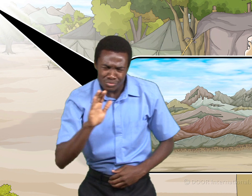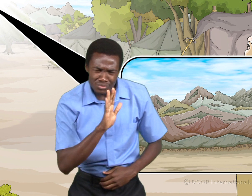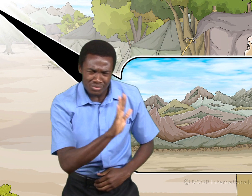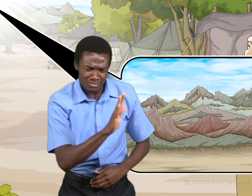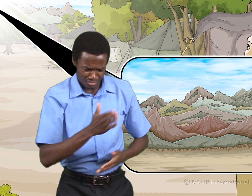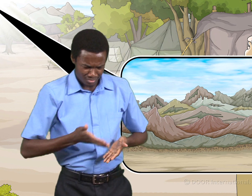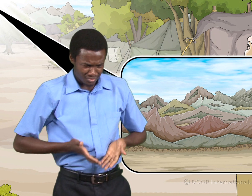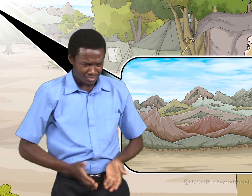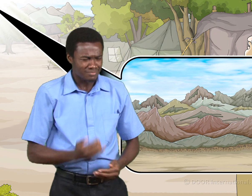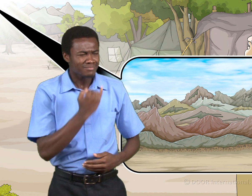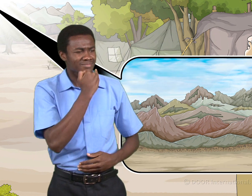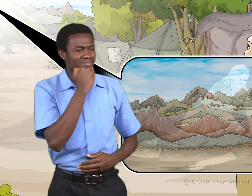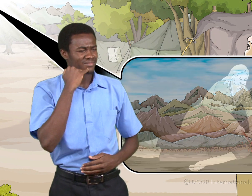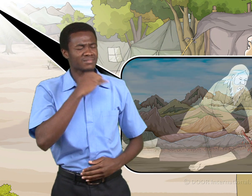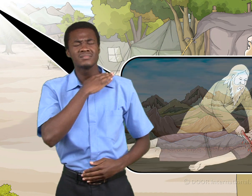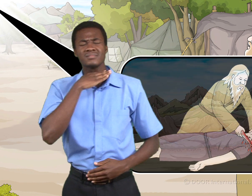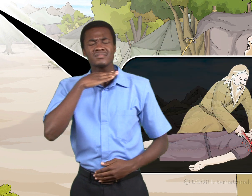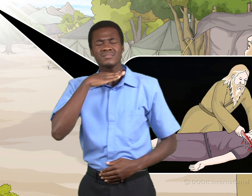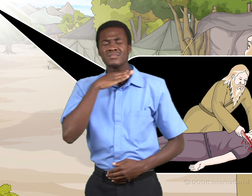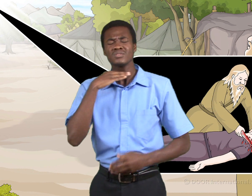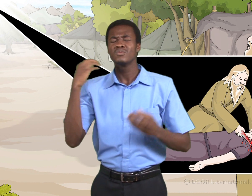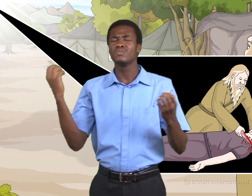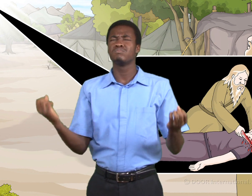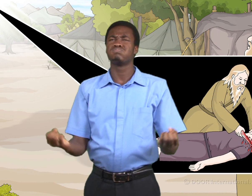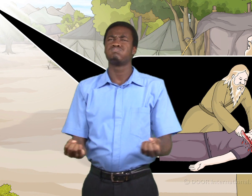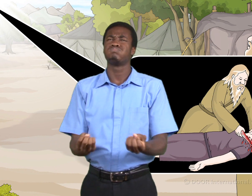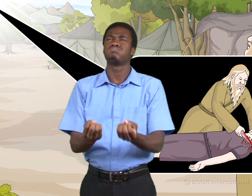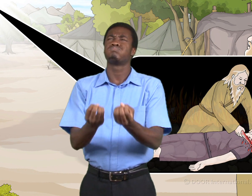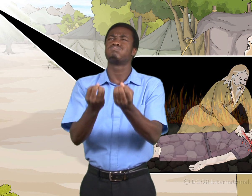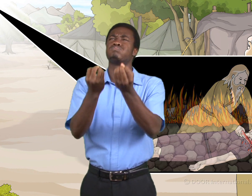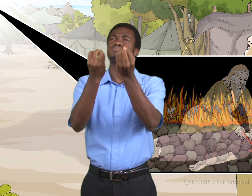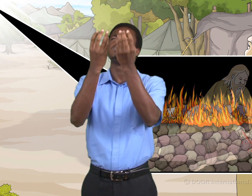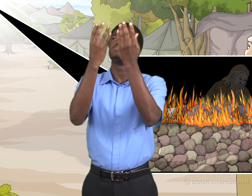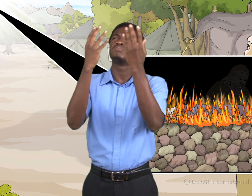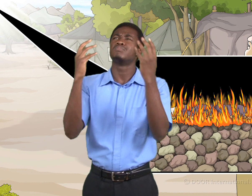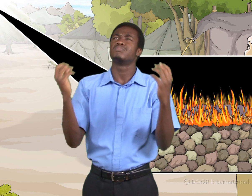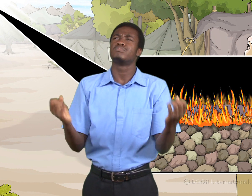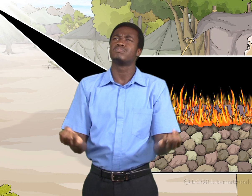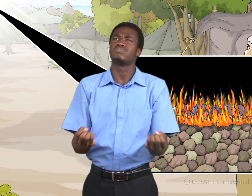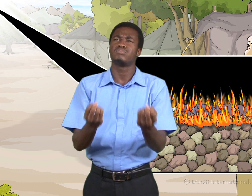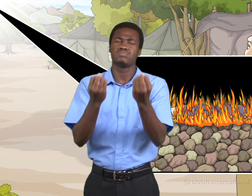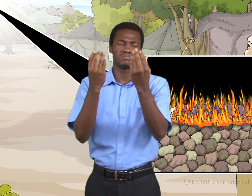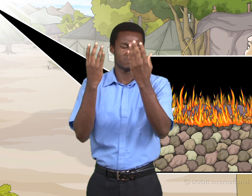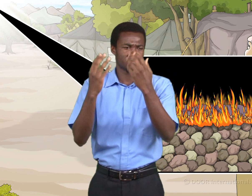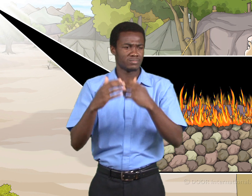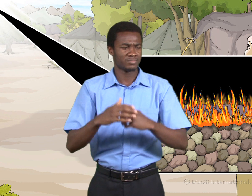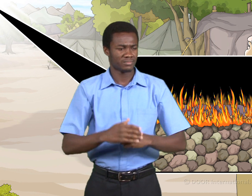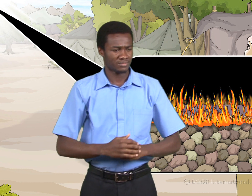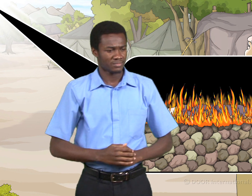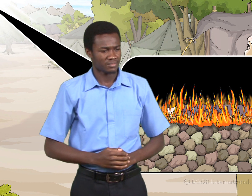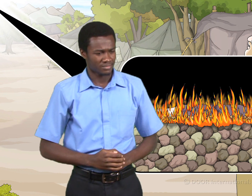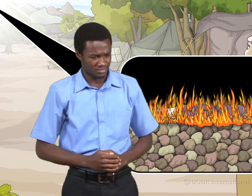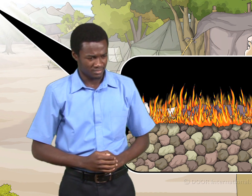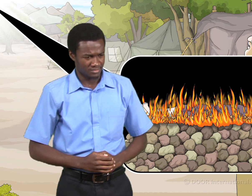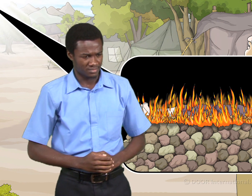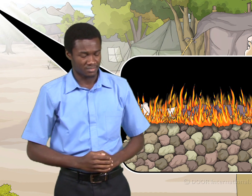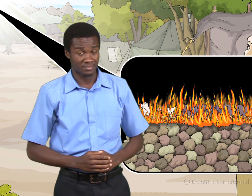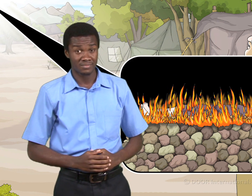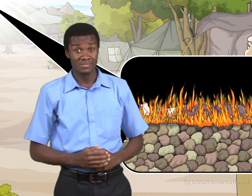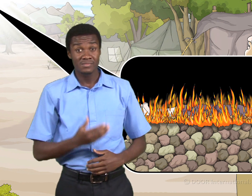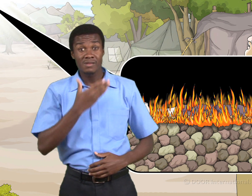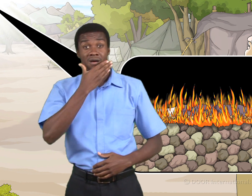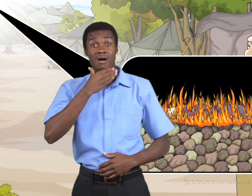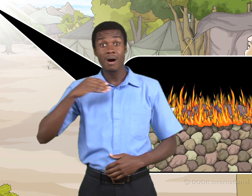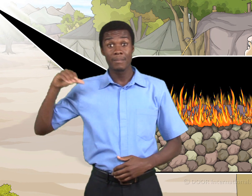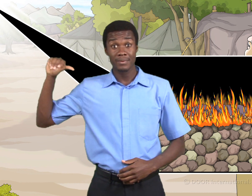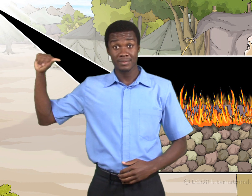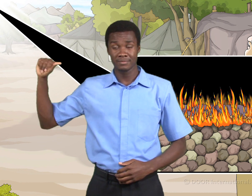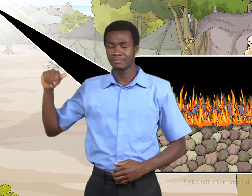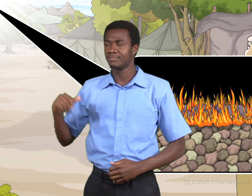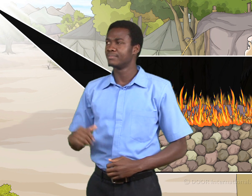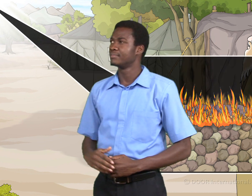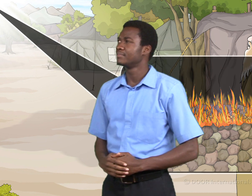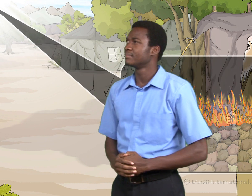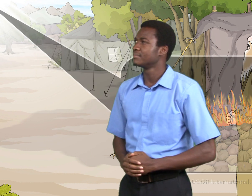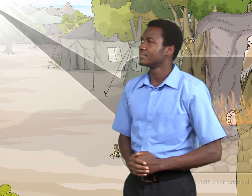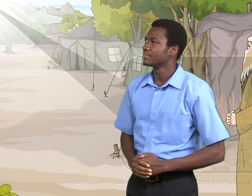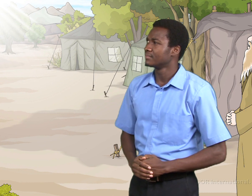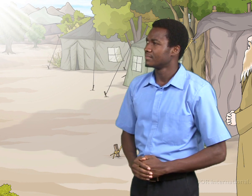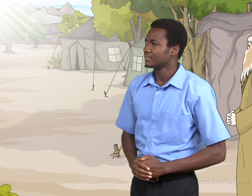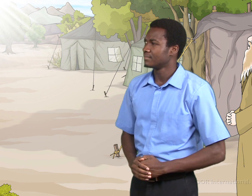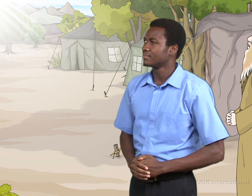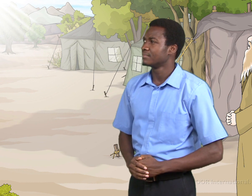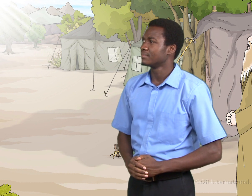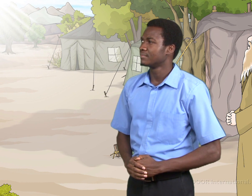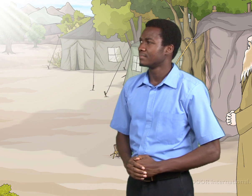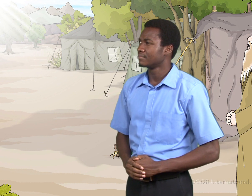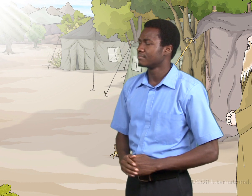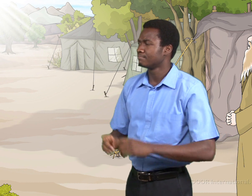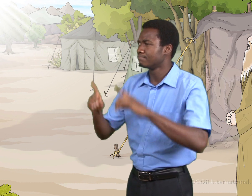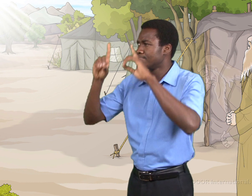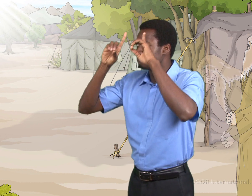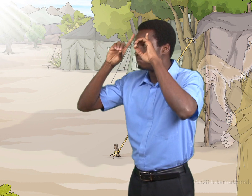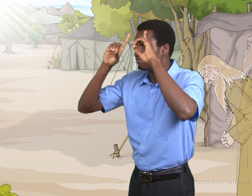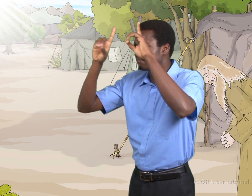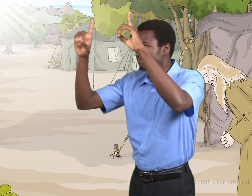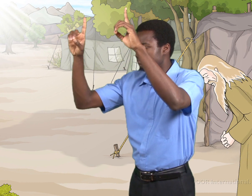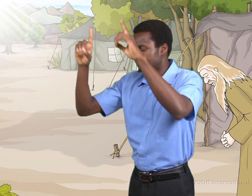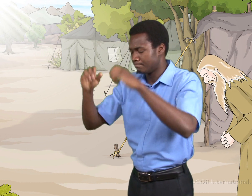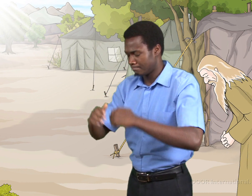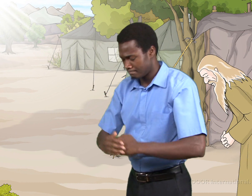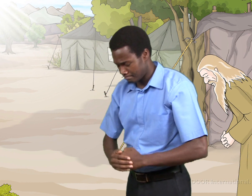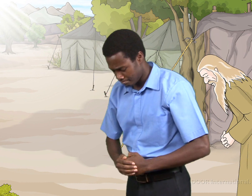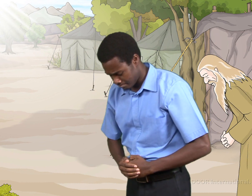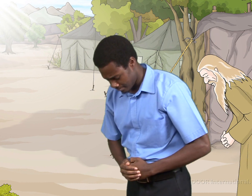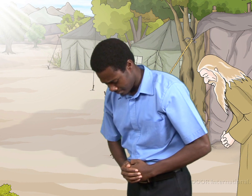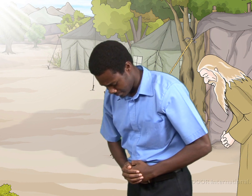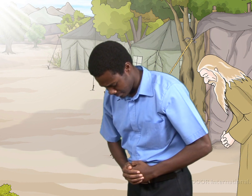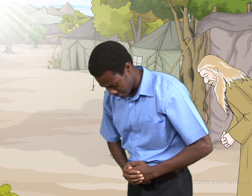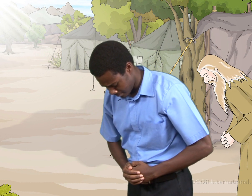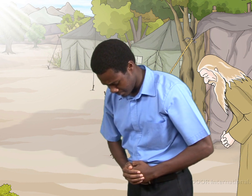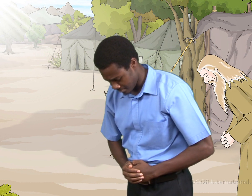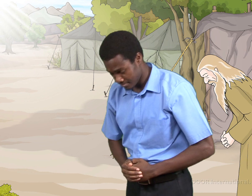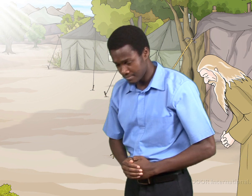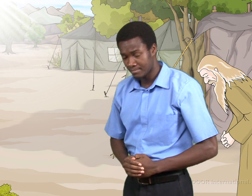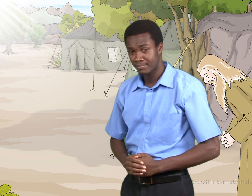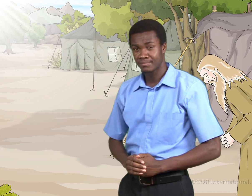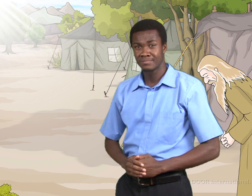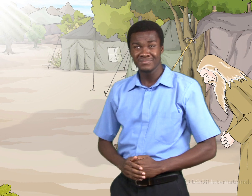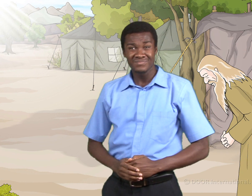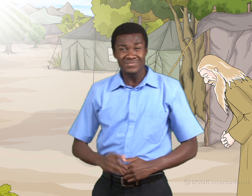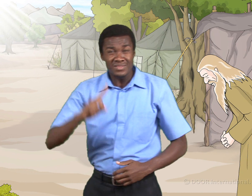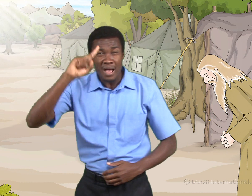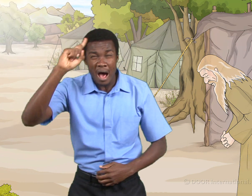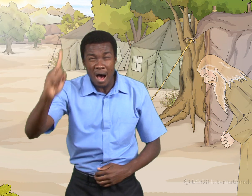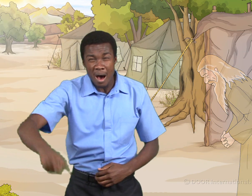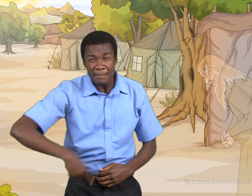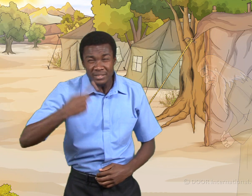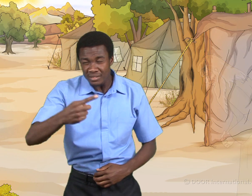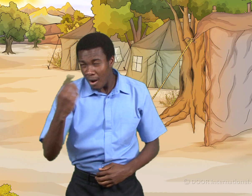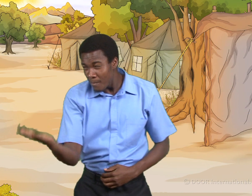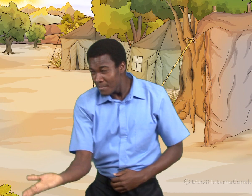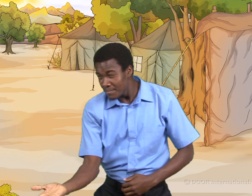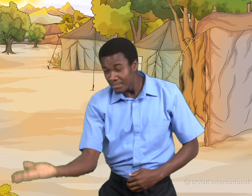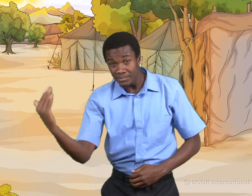Offer him there as a burnt offering on one of the mountains, which I will show you.”